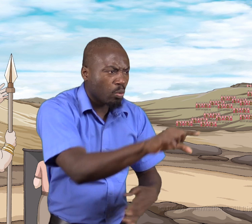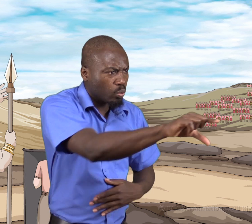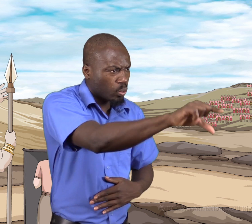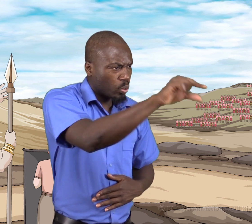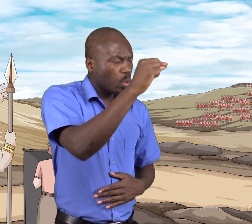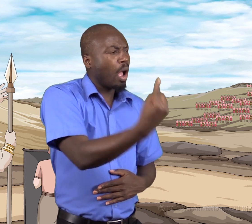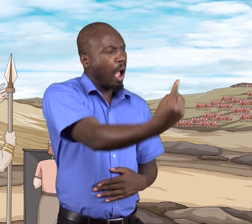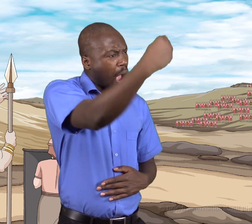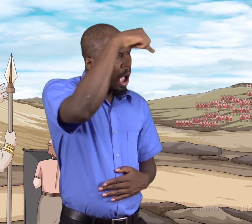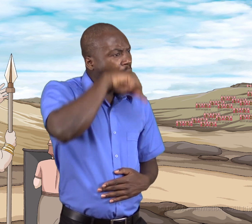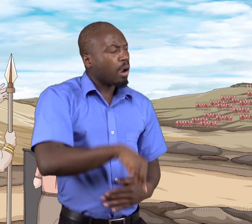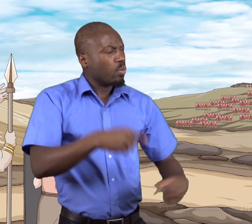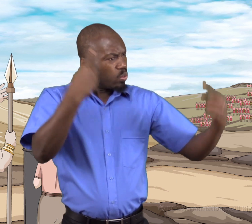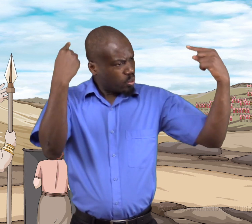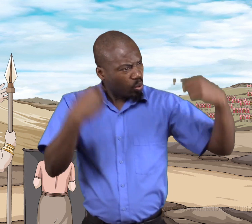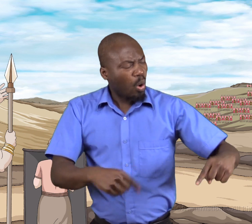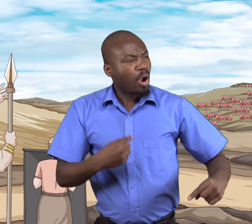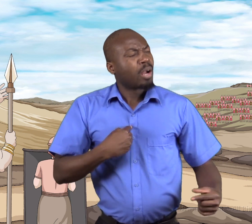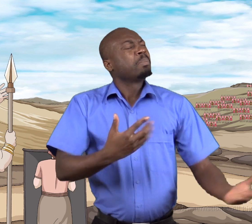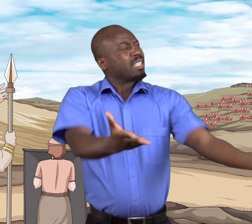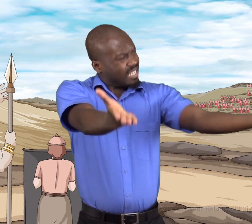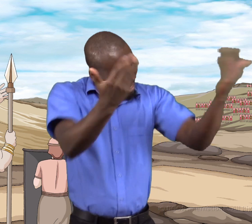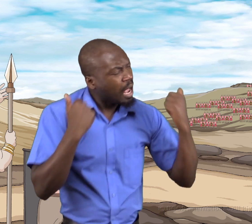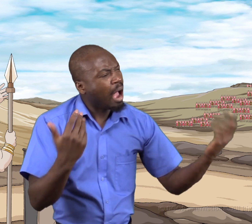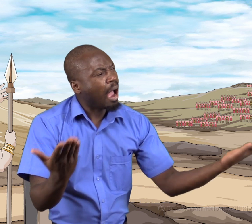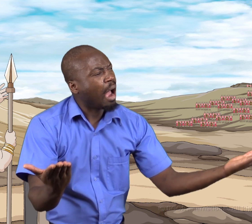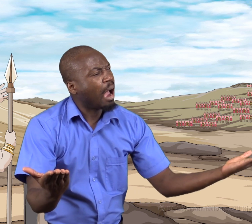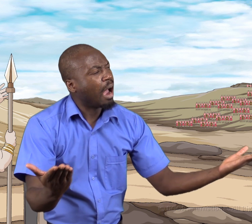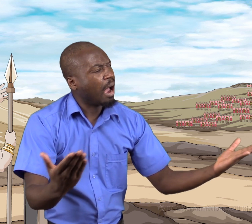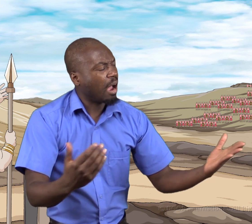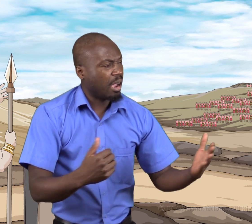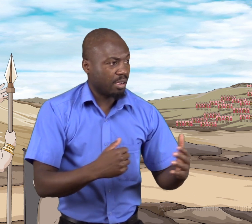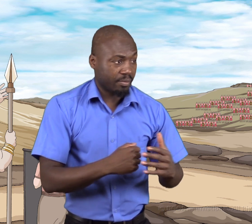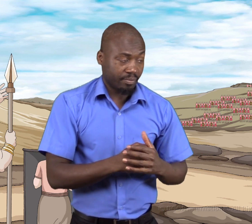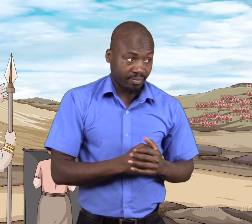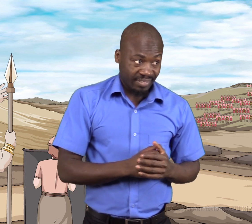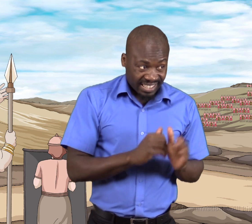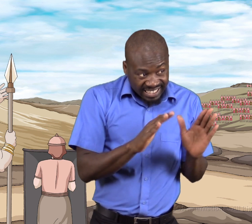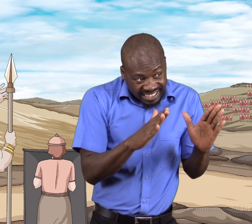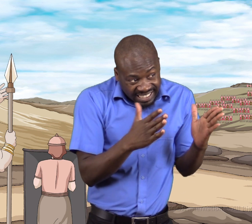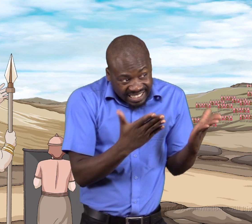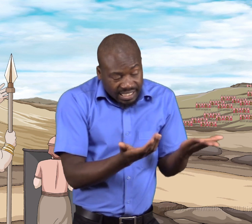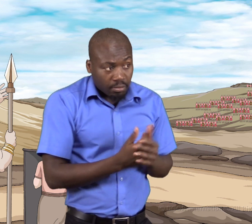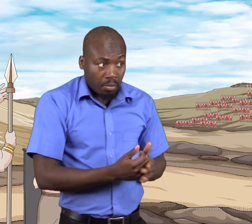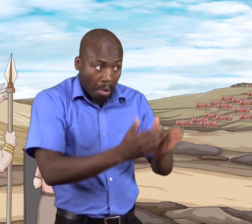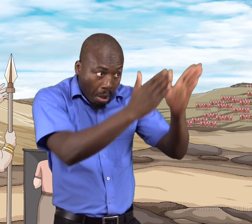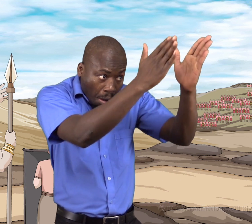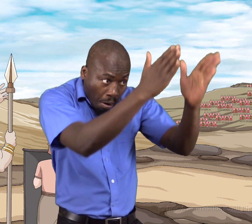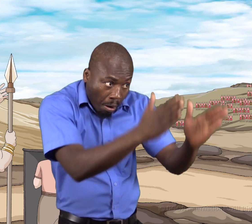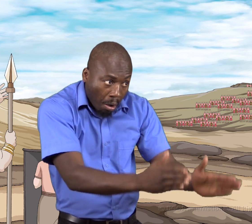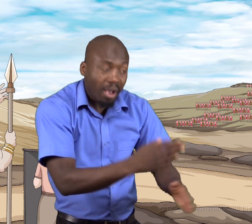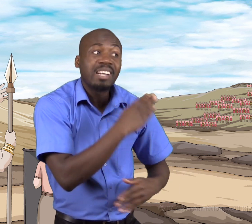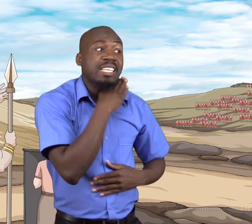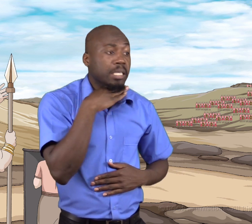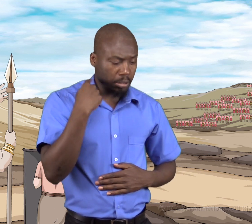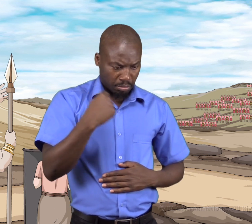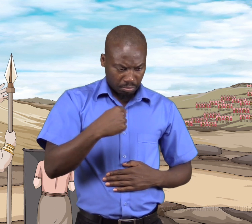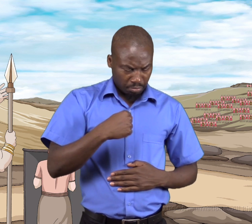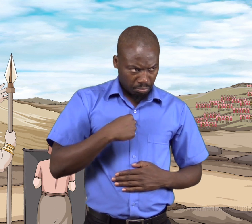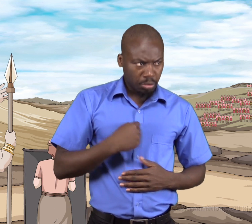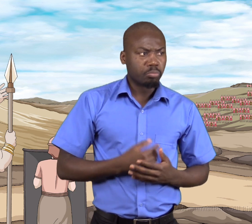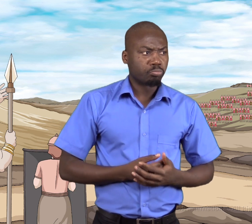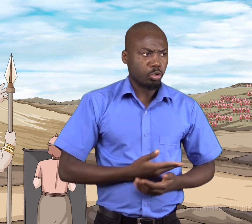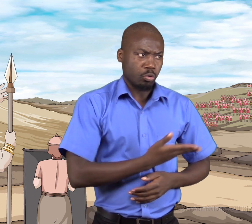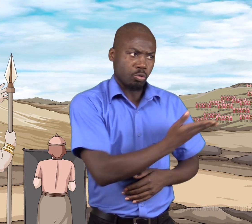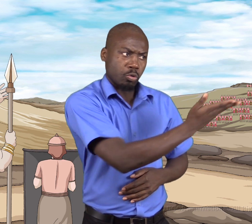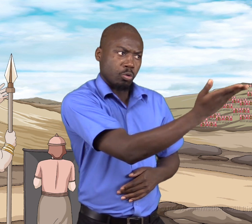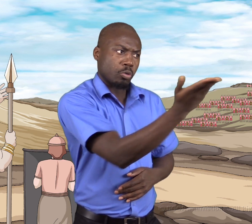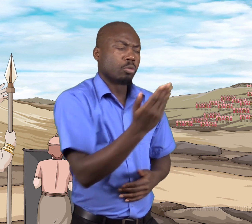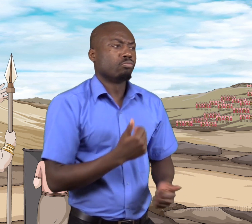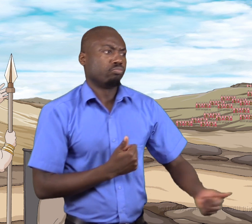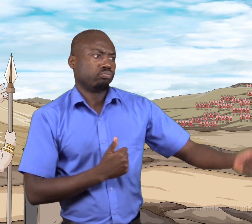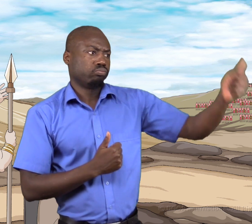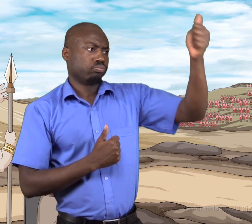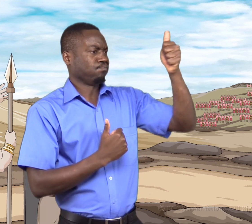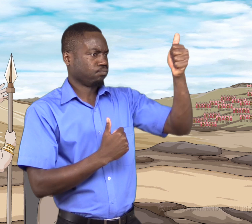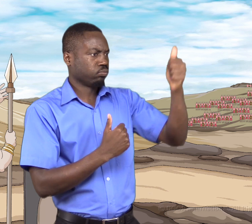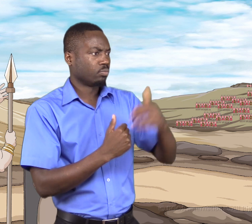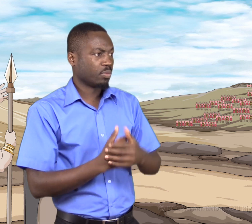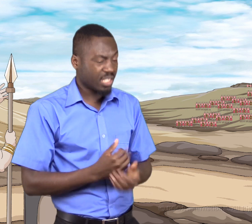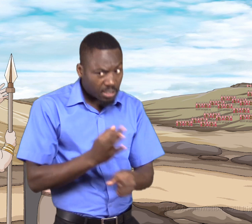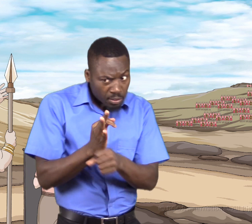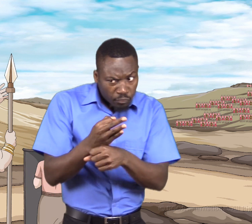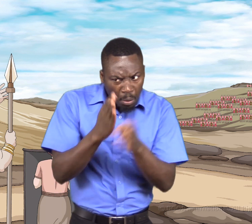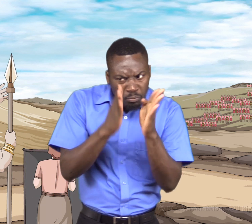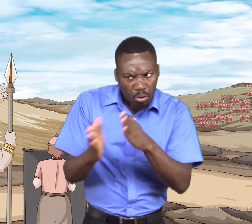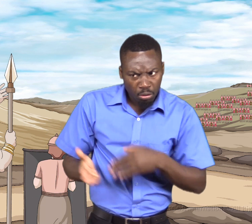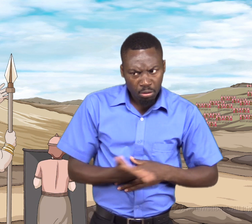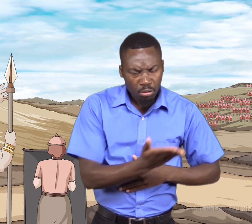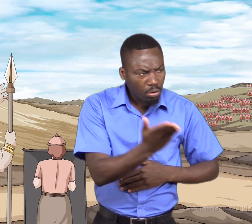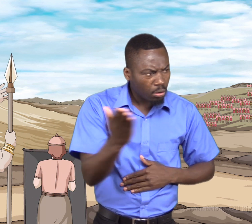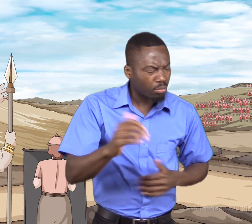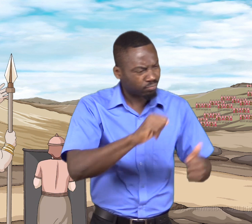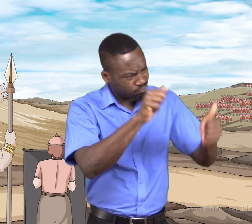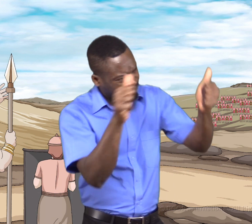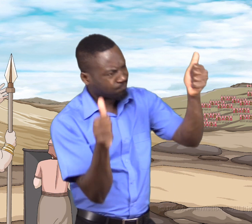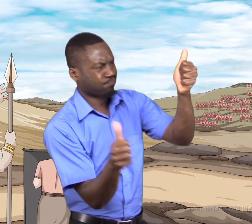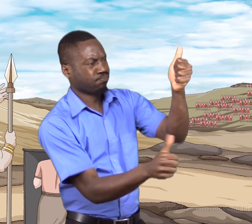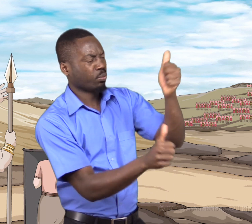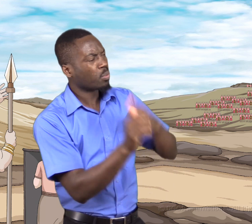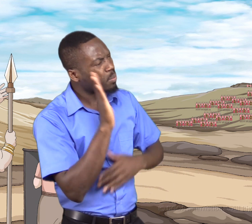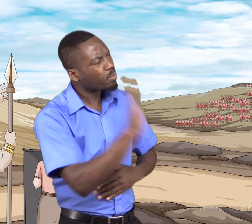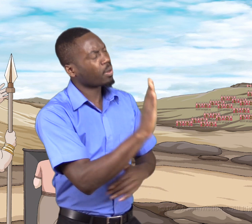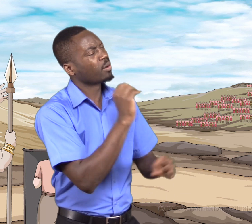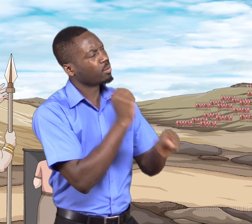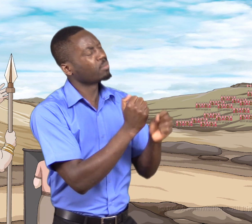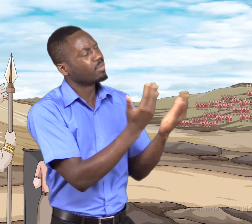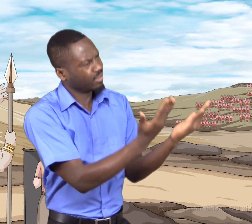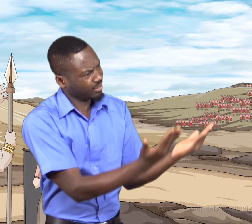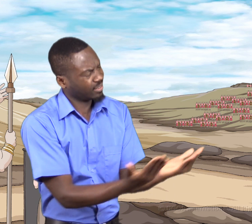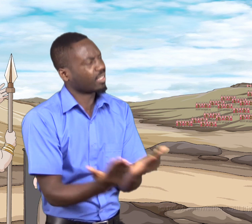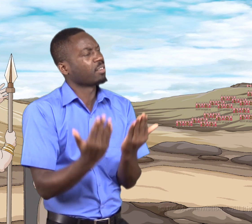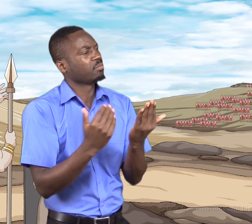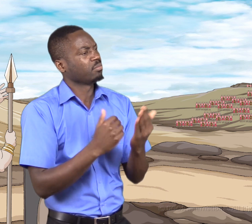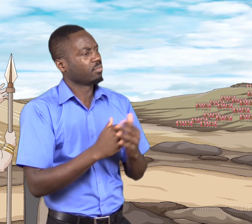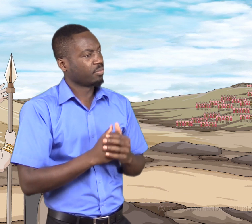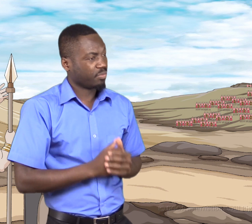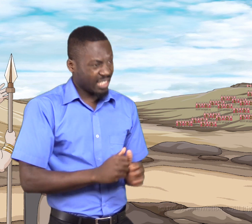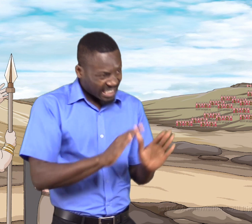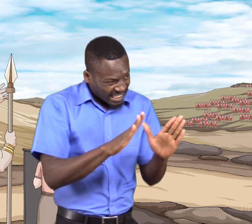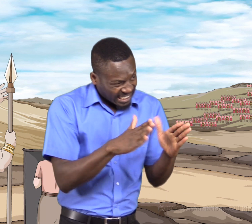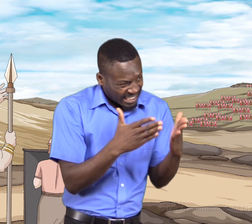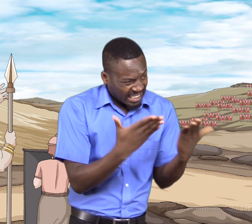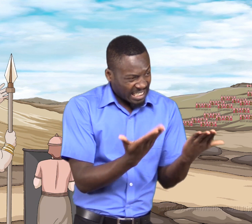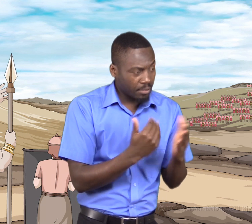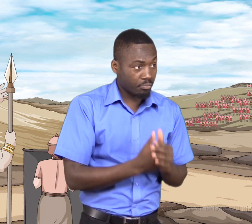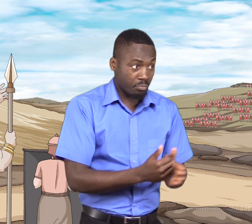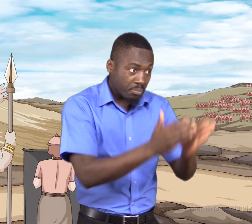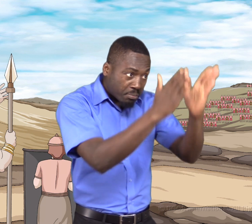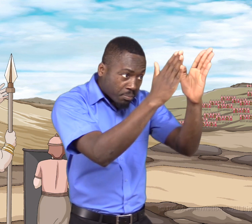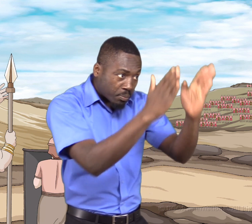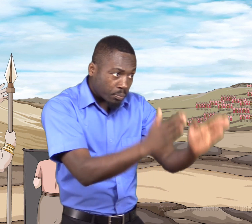If he is able to fight me and kill me, then we will be your servants.